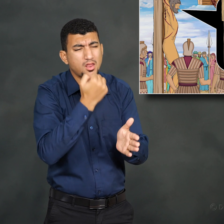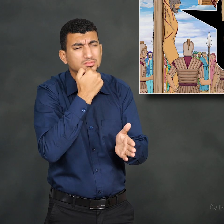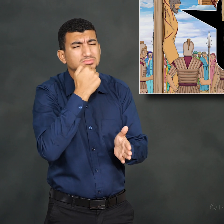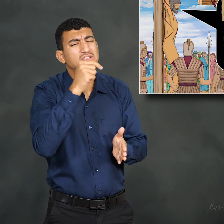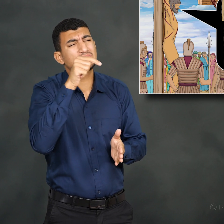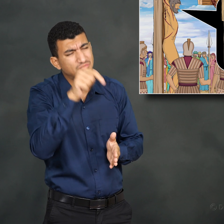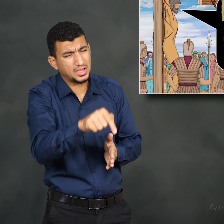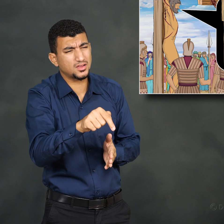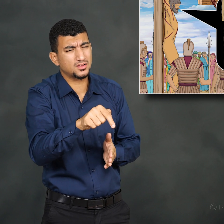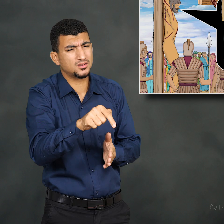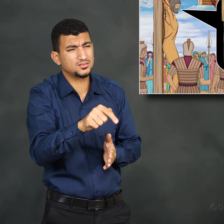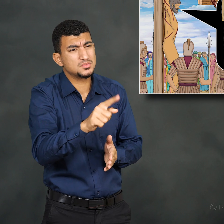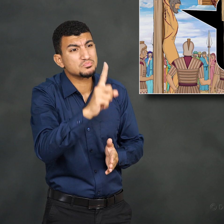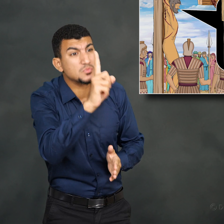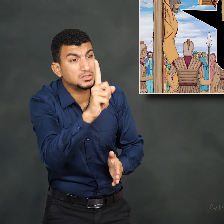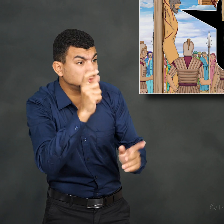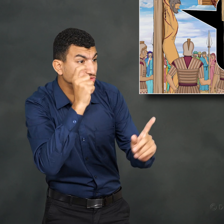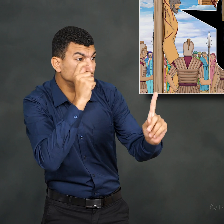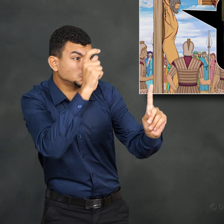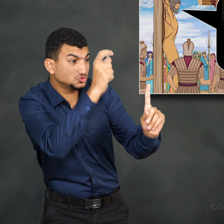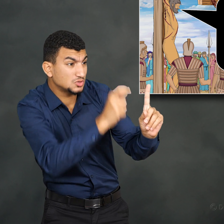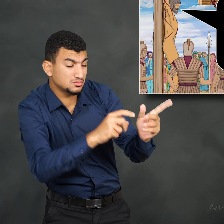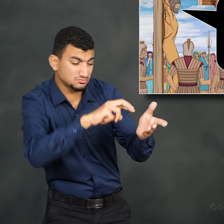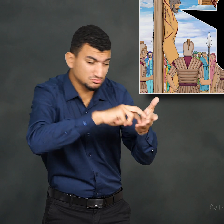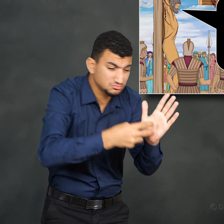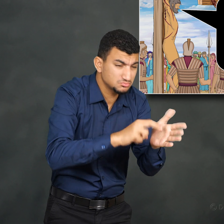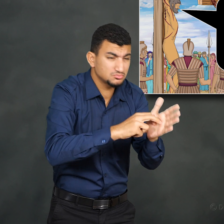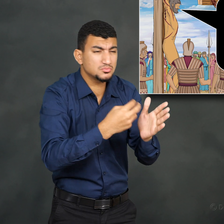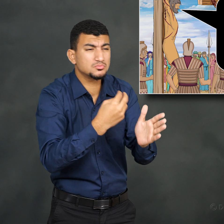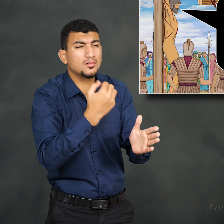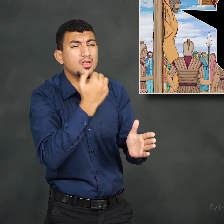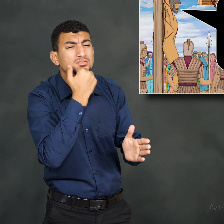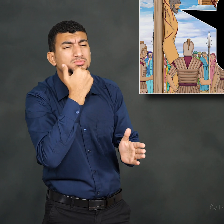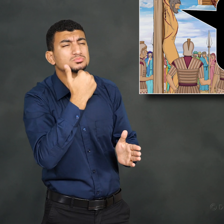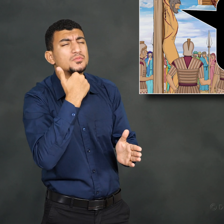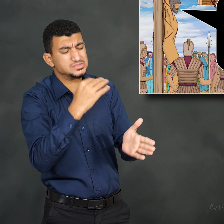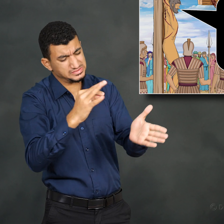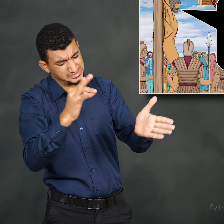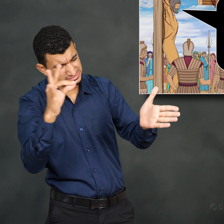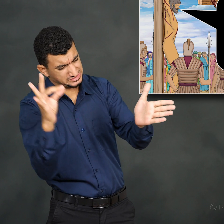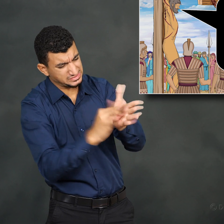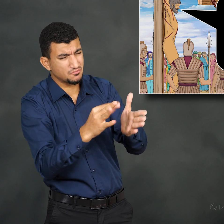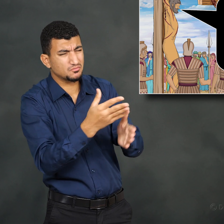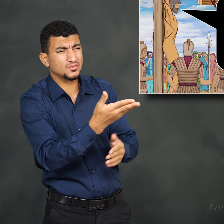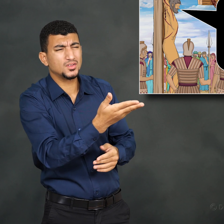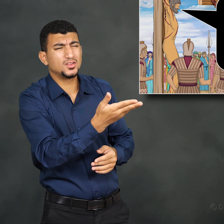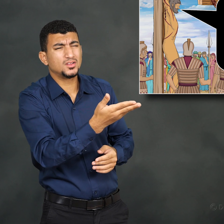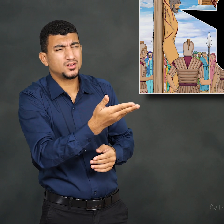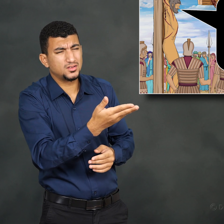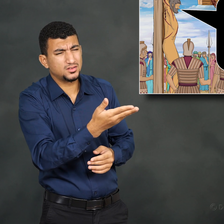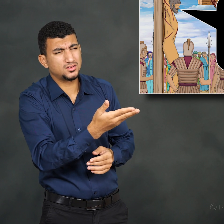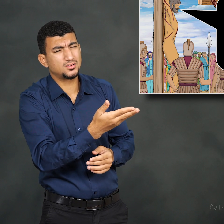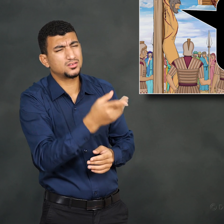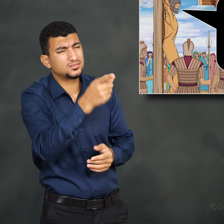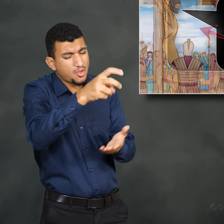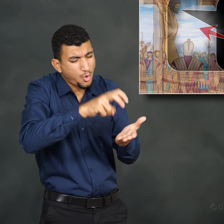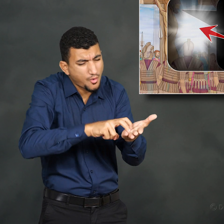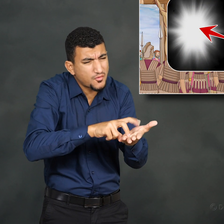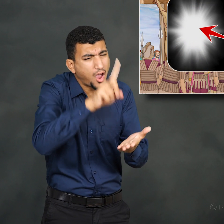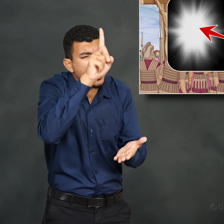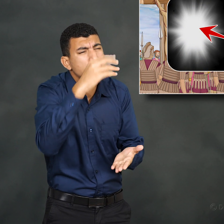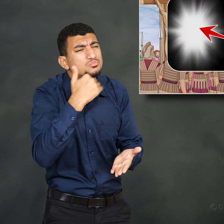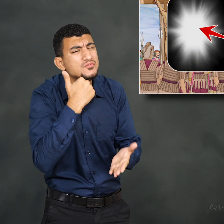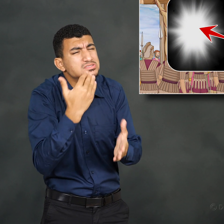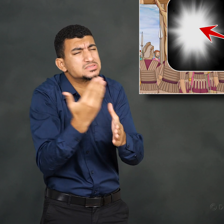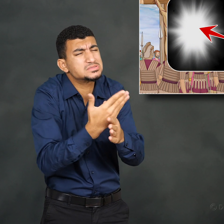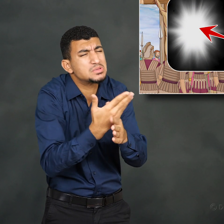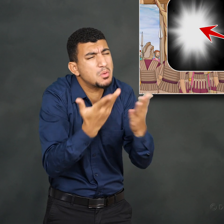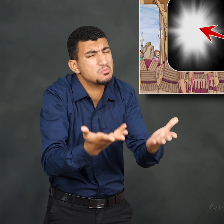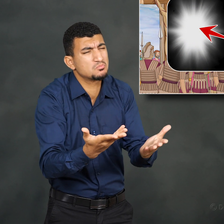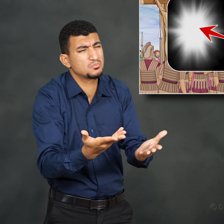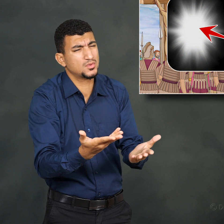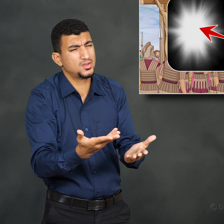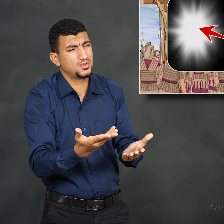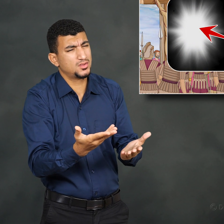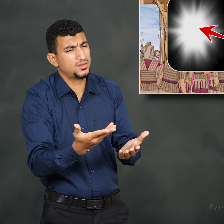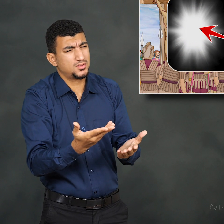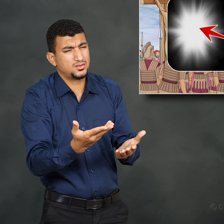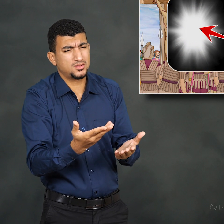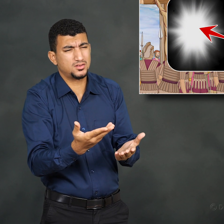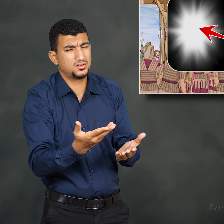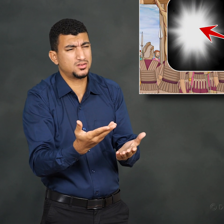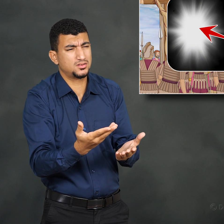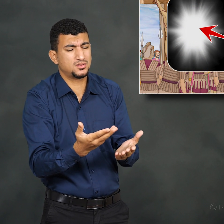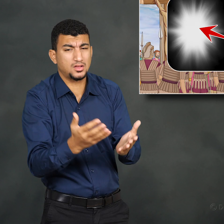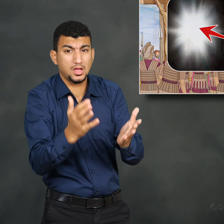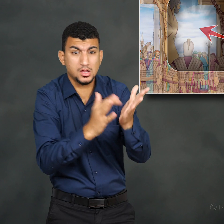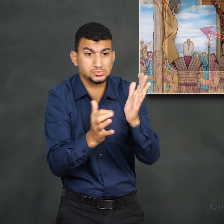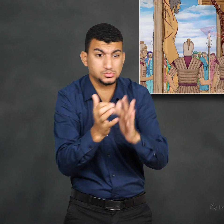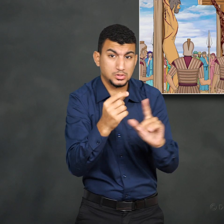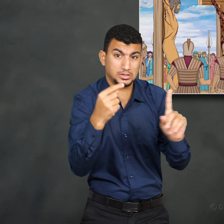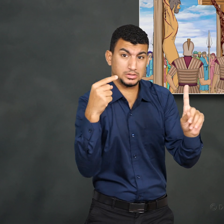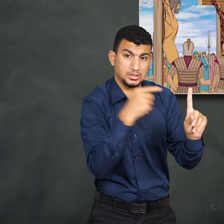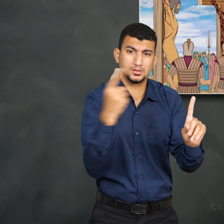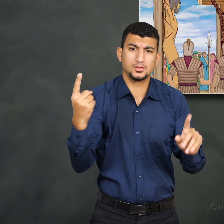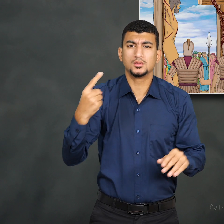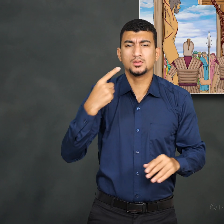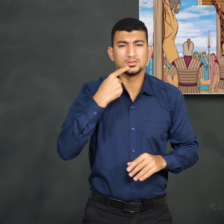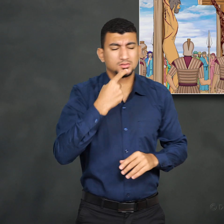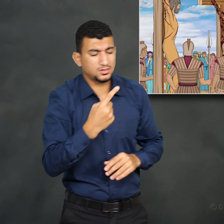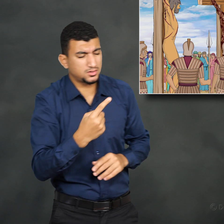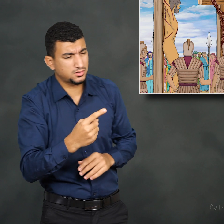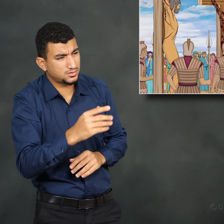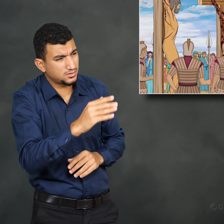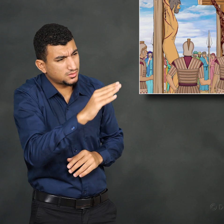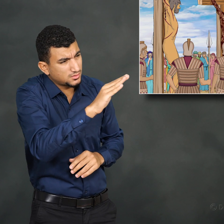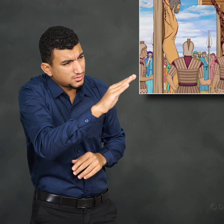But this man has done nothing wrong.”